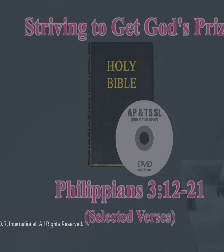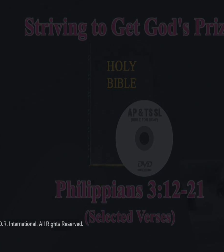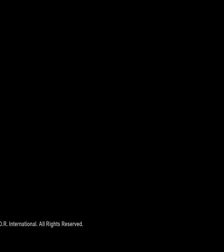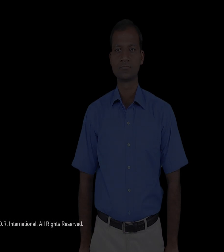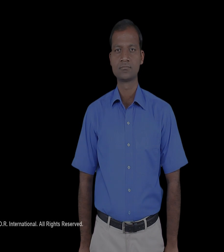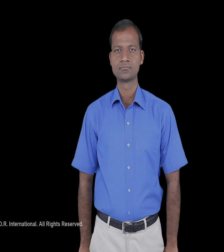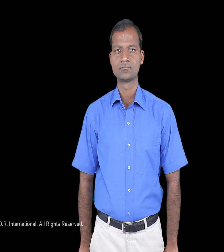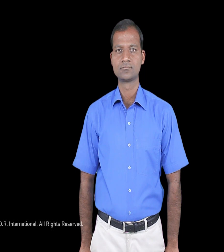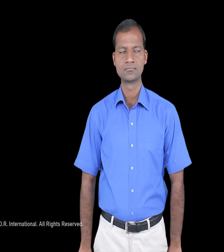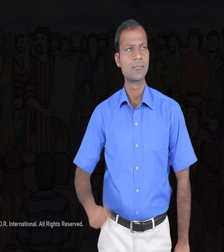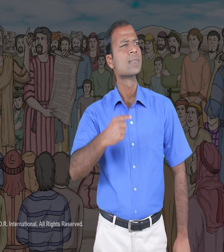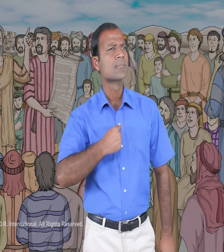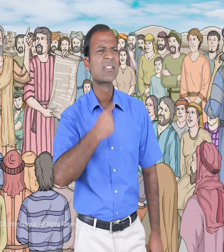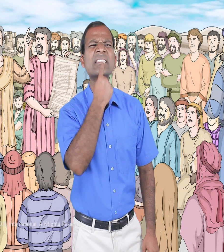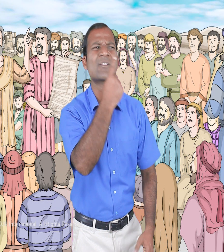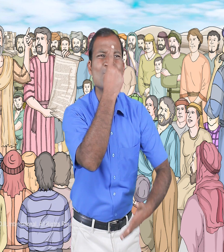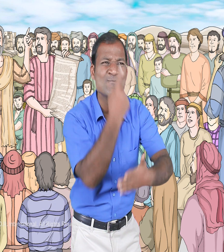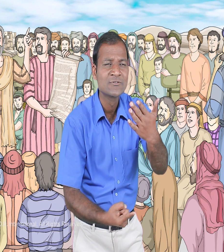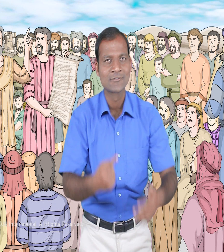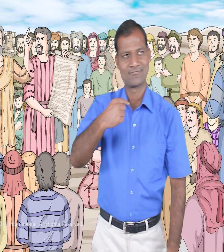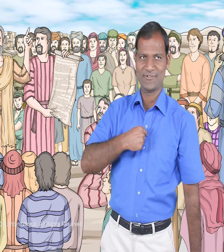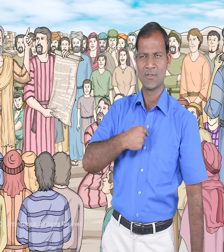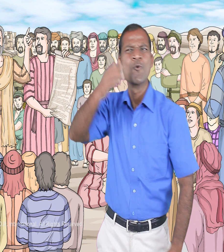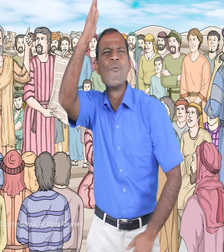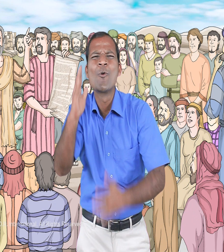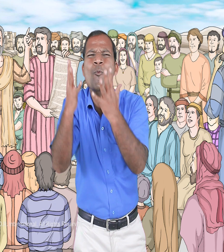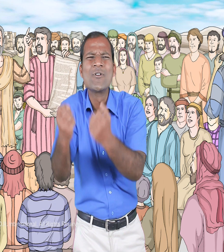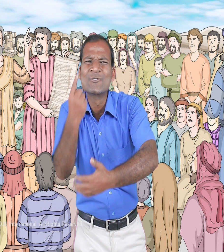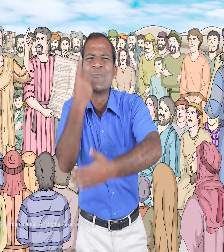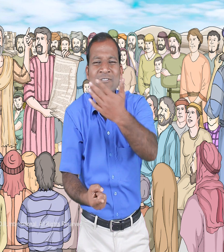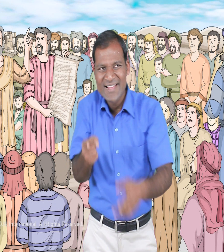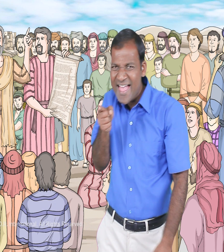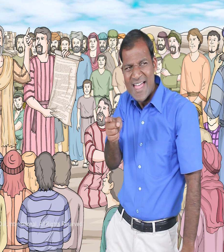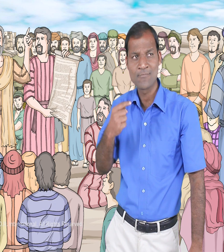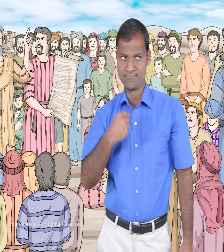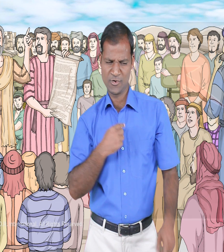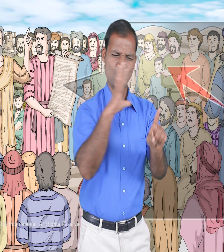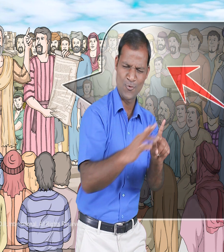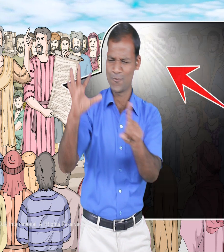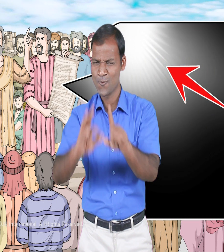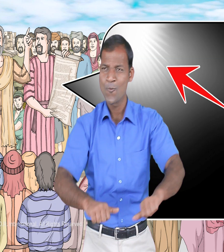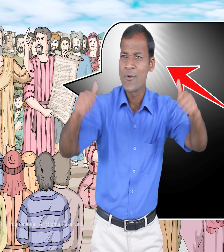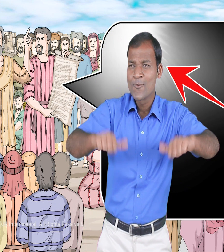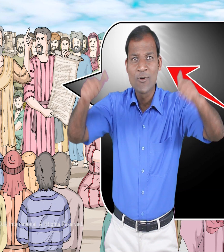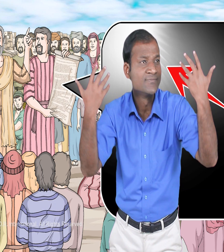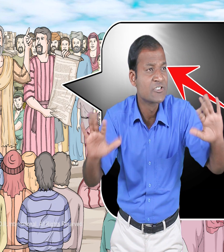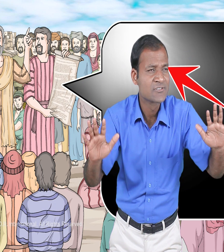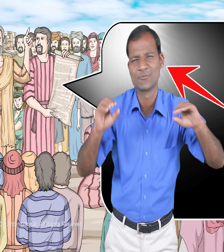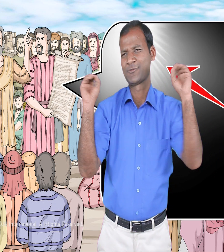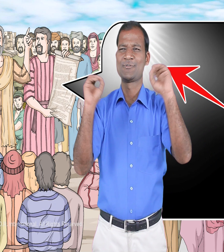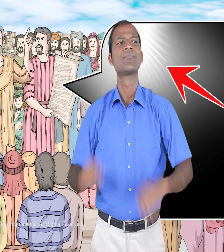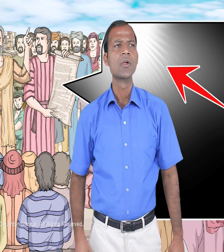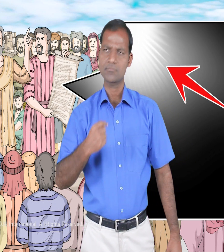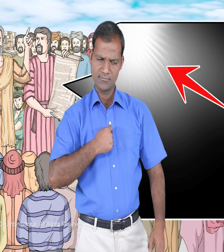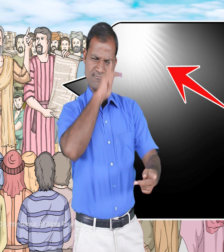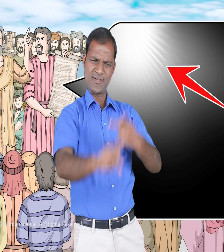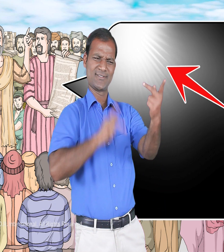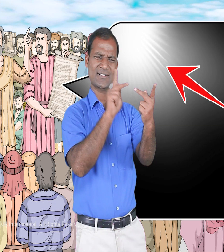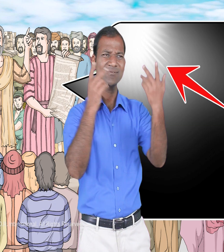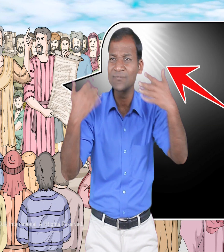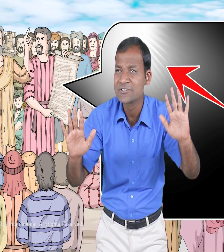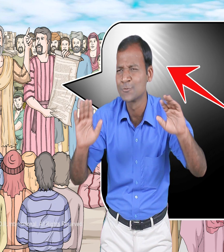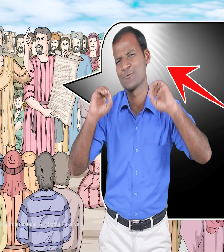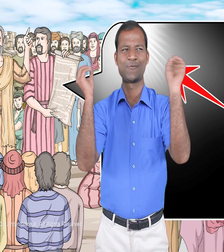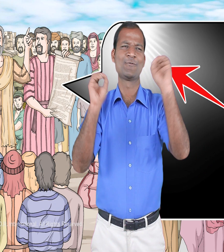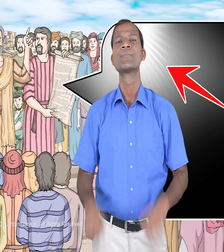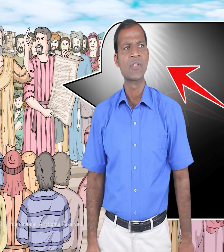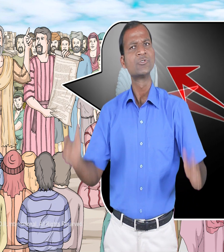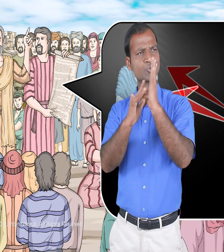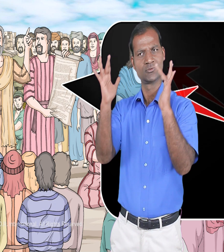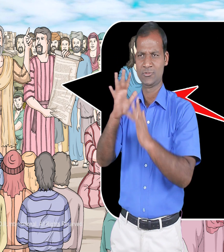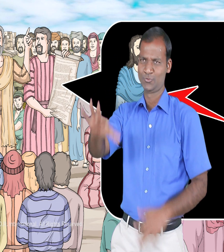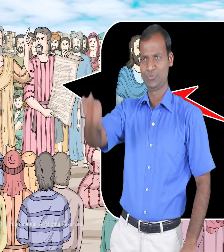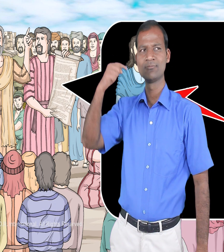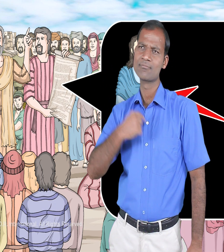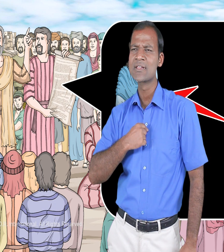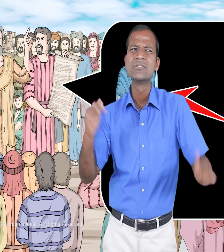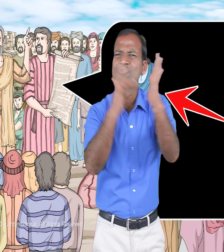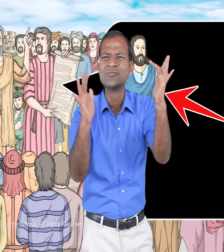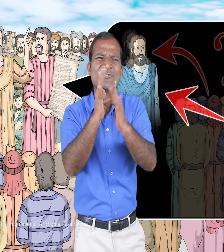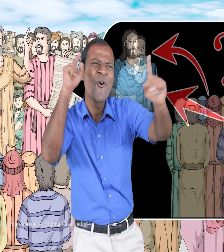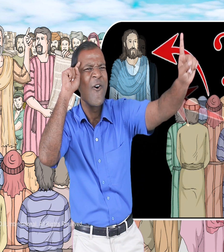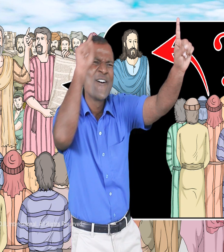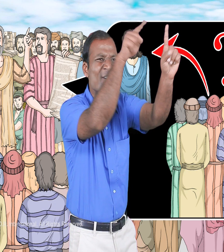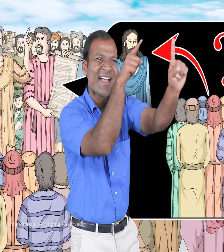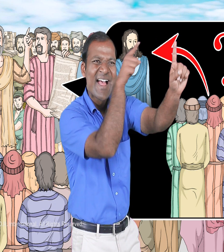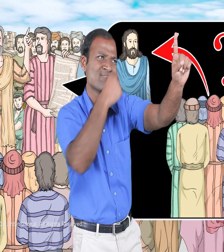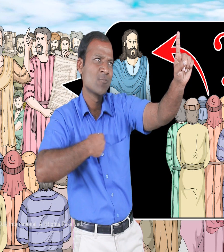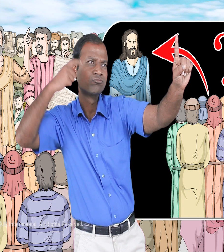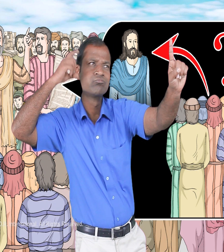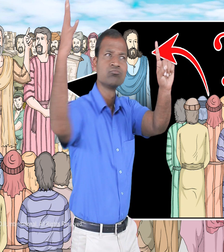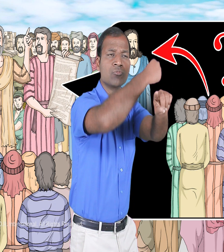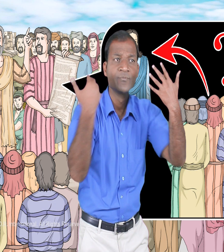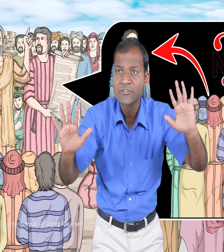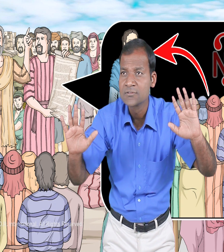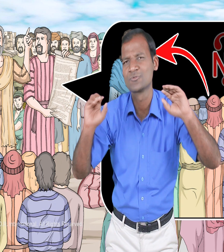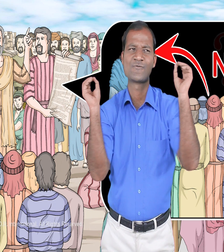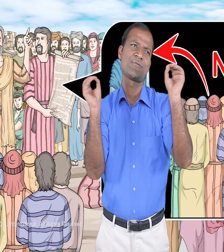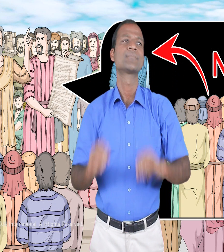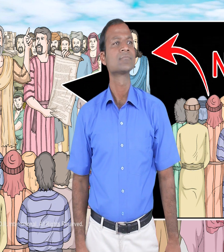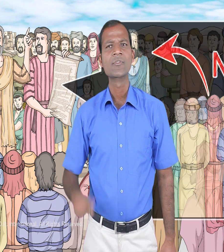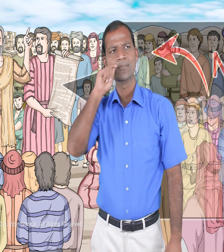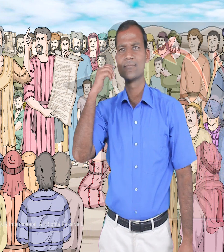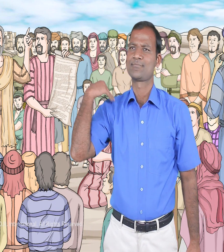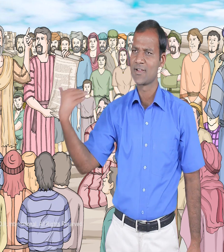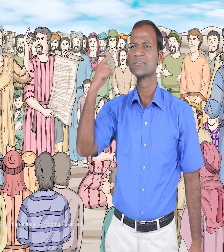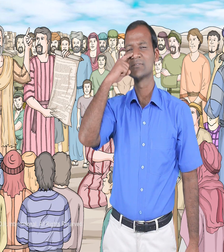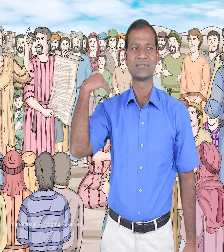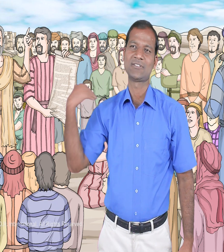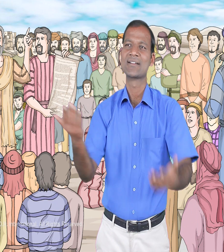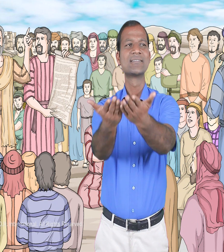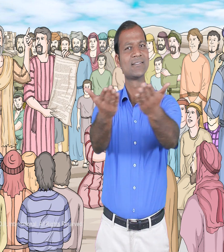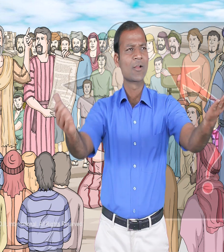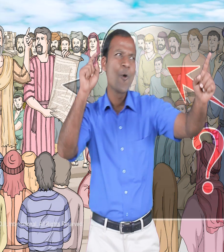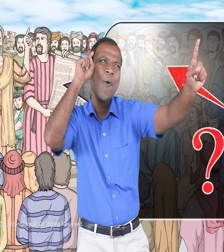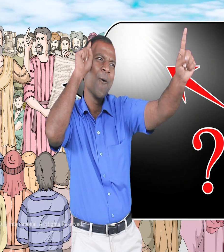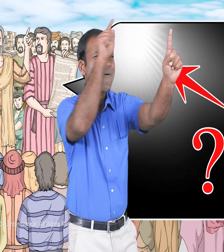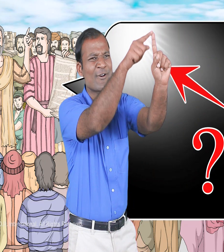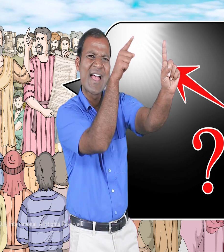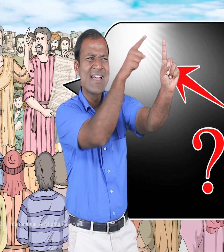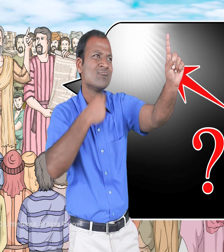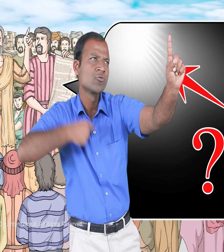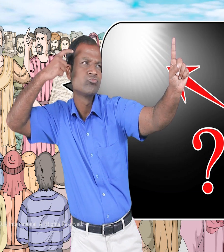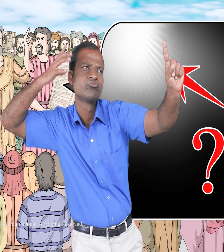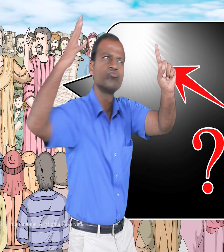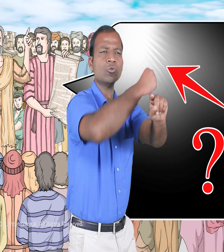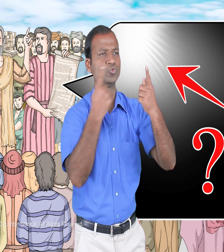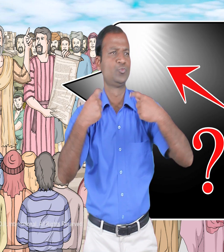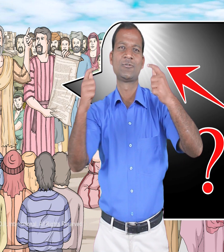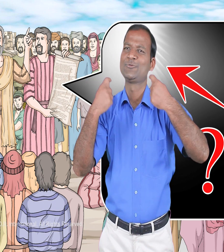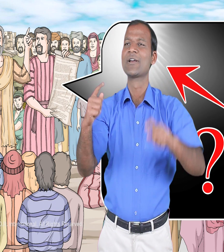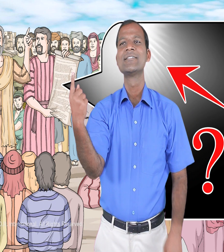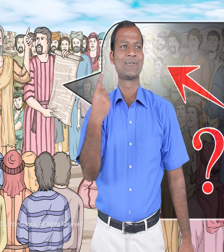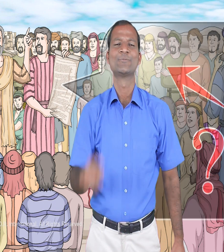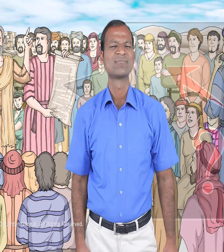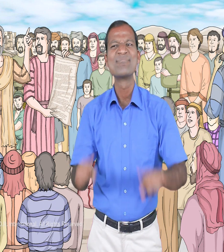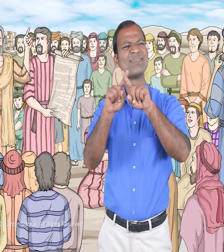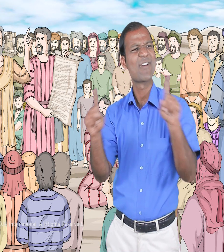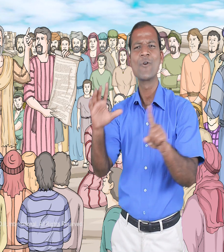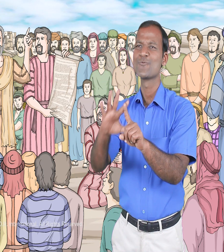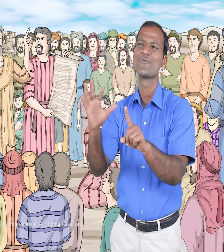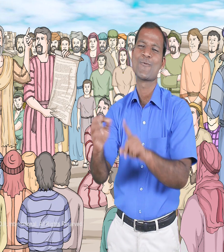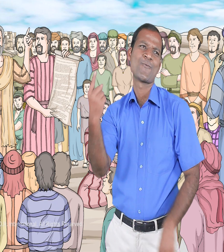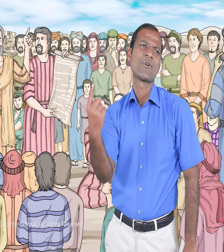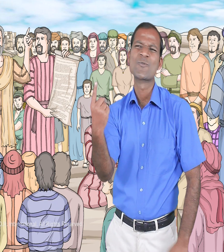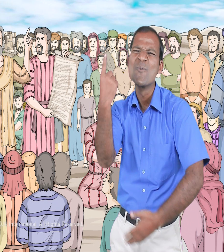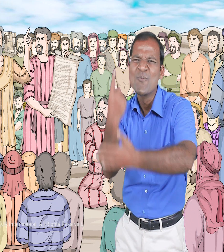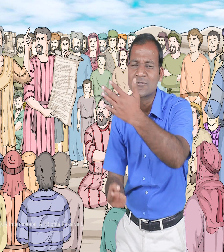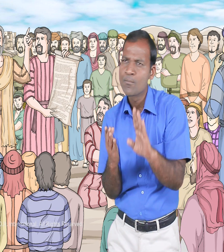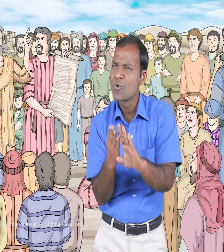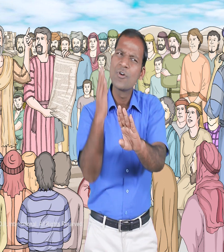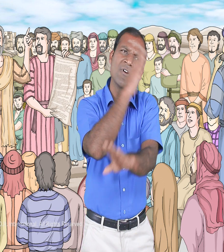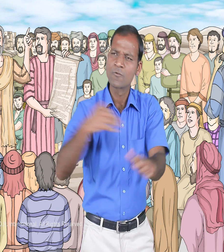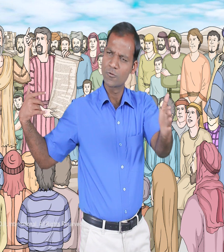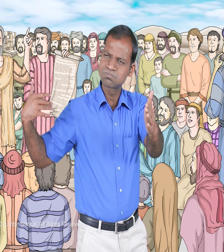Not that I have already obtained all this, or have already been made perfect, but I press on to take hold of that for which Christ Jesus took hold of me.